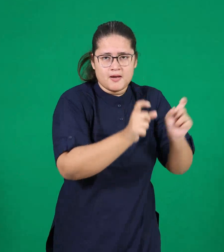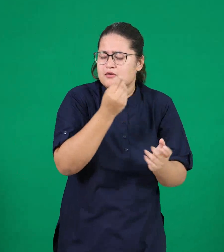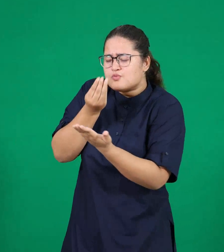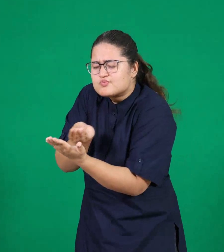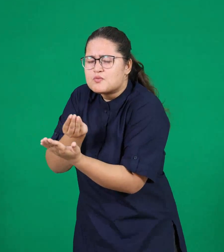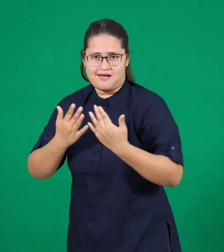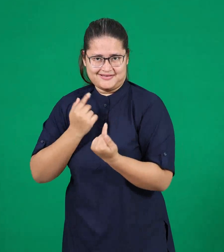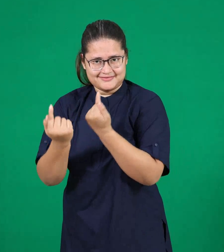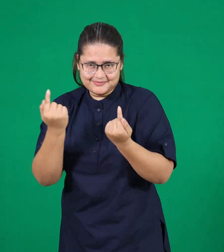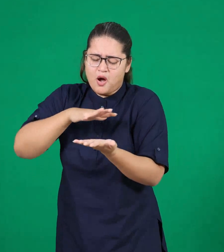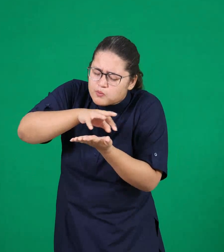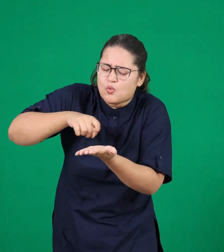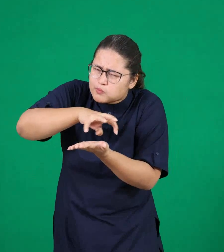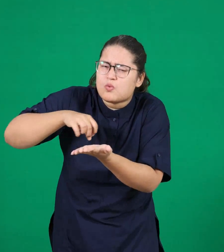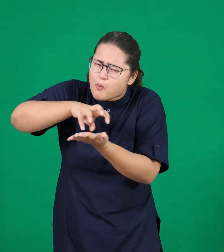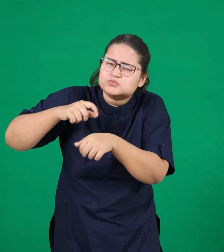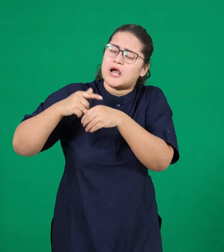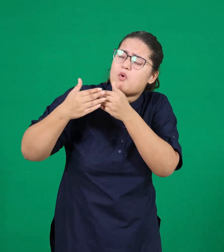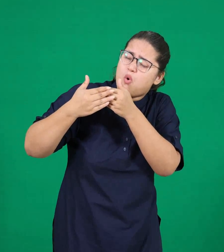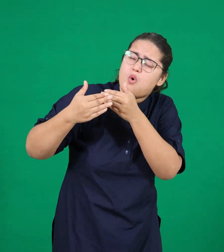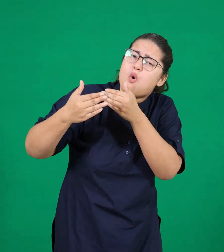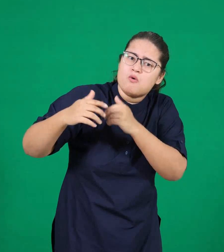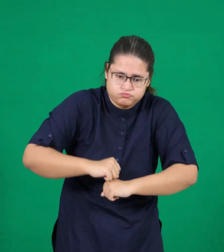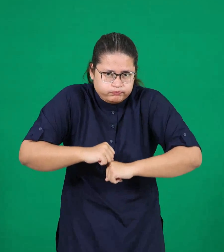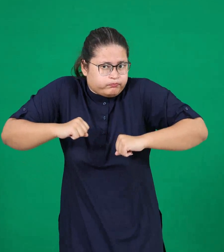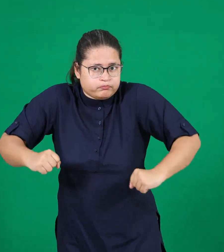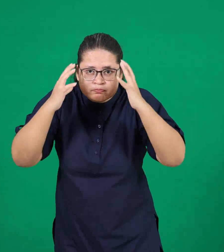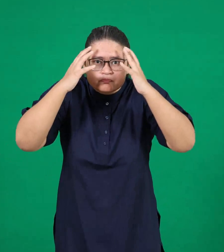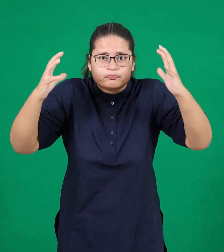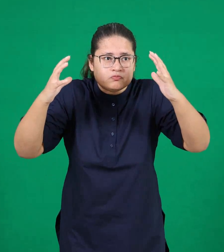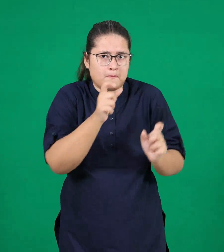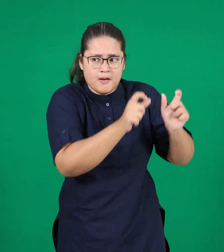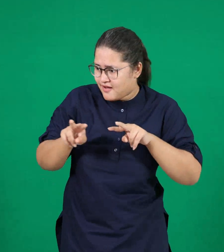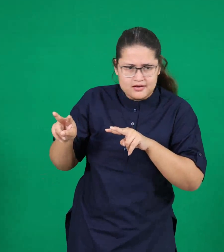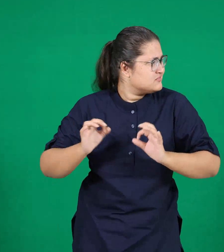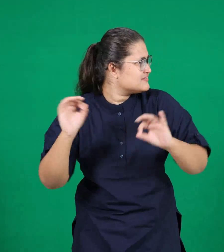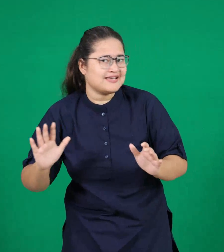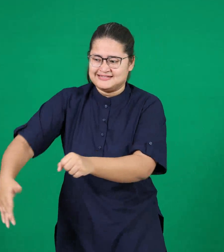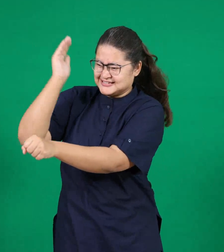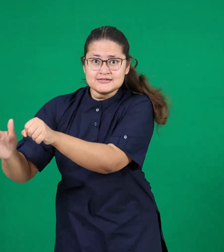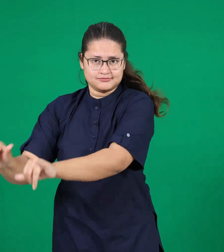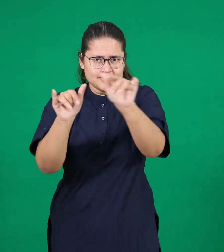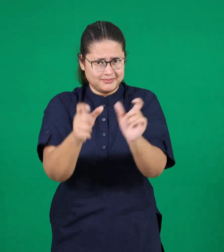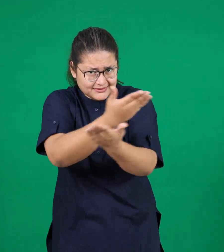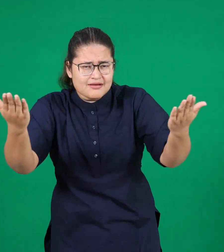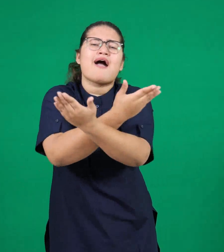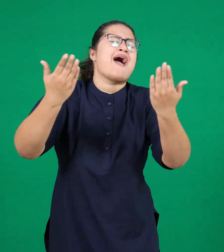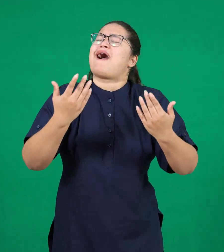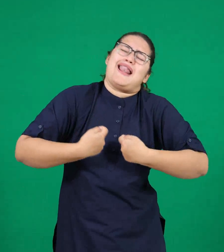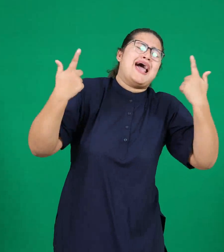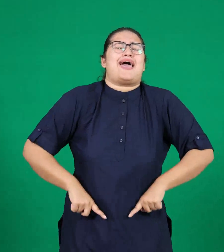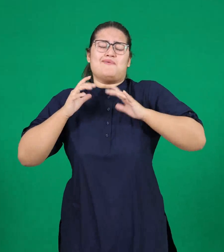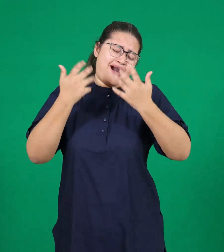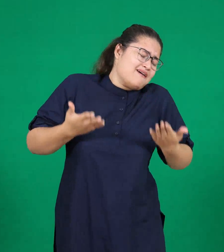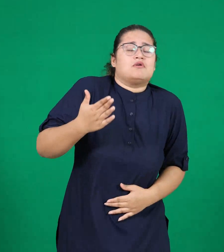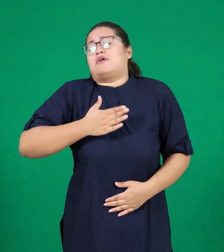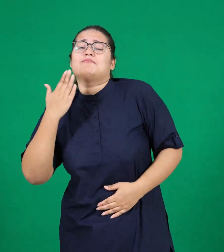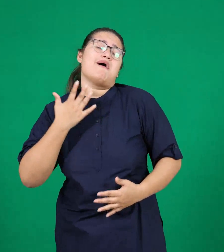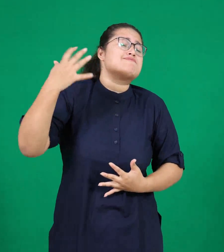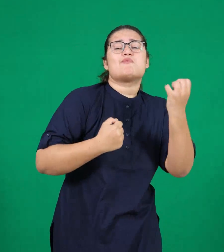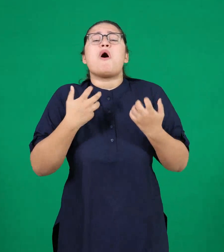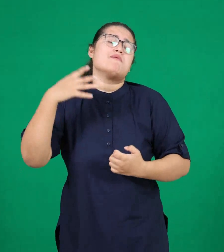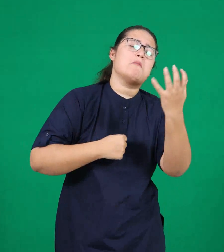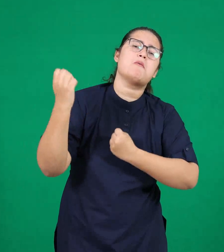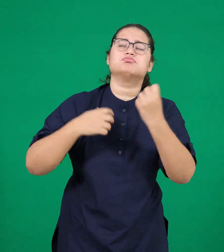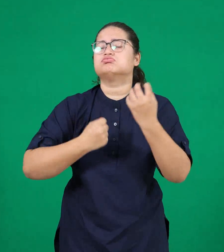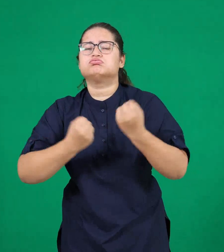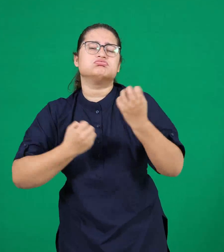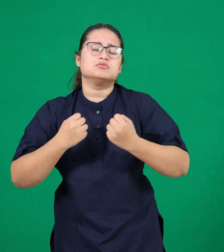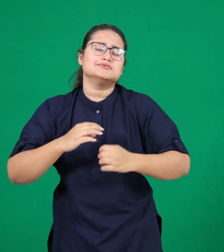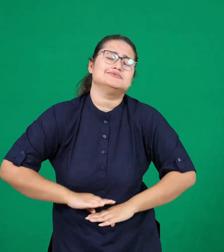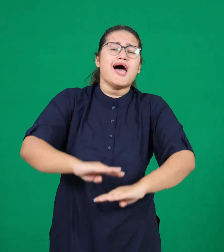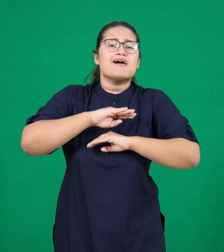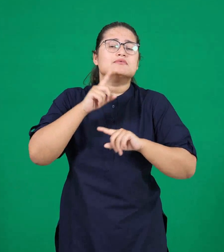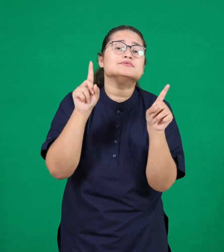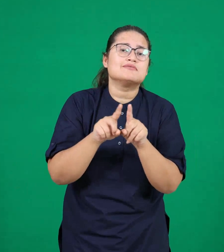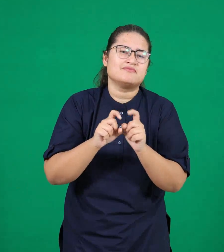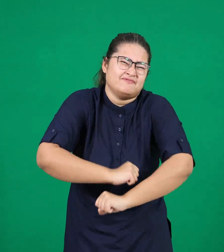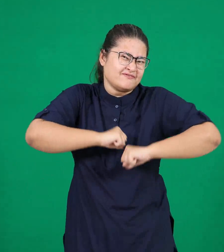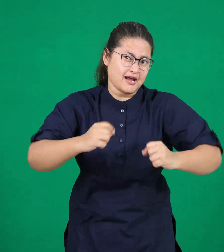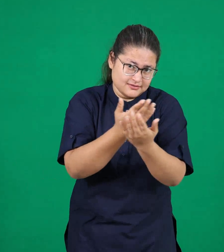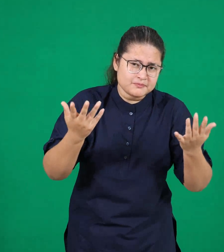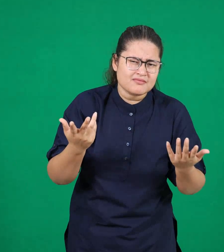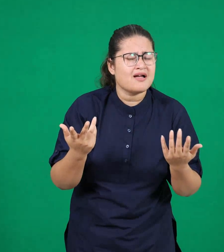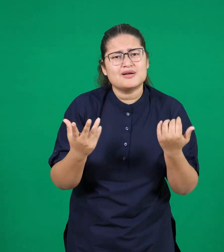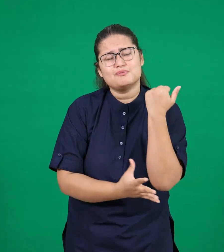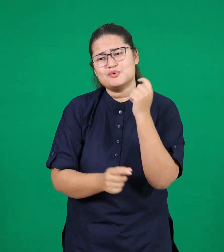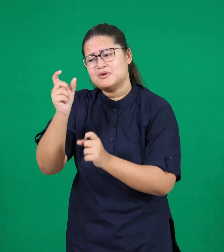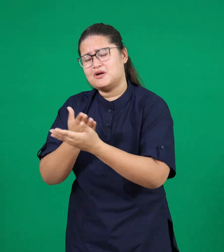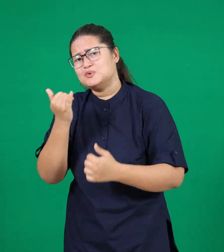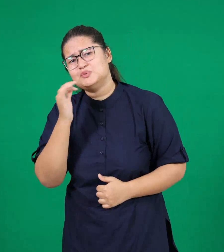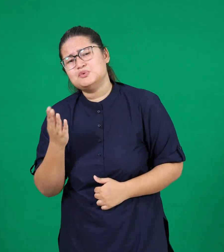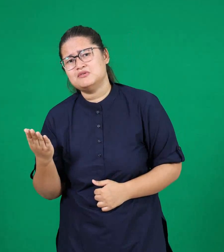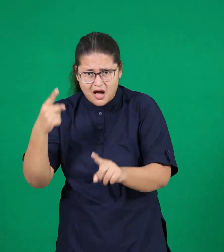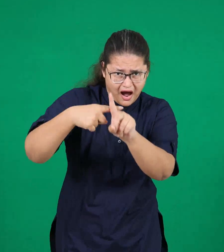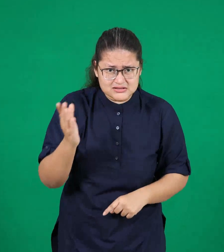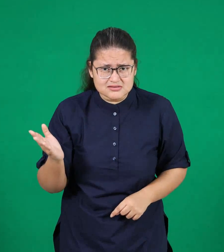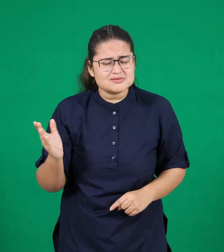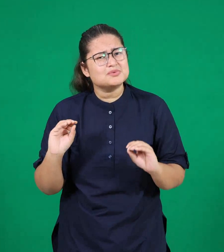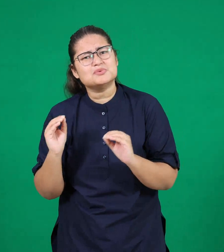You have lived on earth in luxury and self-indulgence. You have fattened your hearts in the day of slaughter.